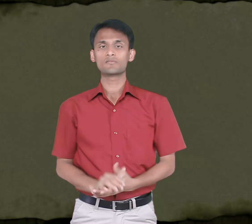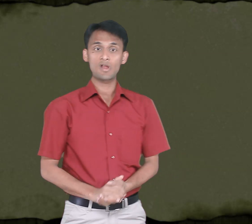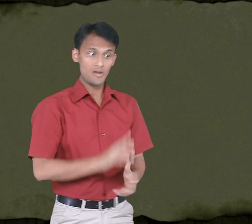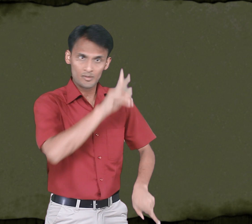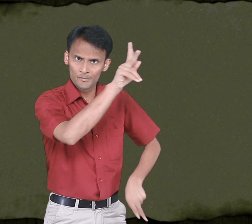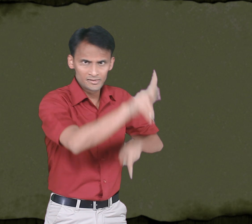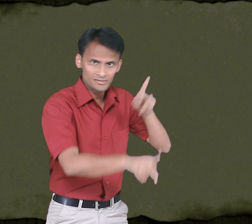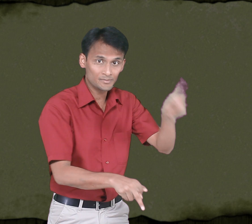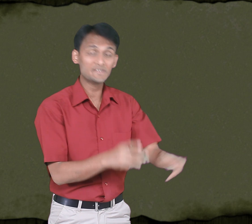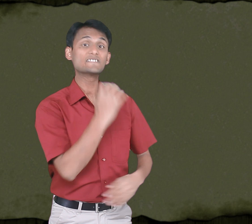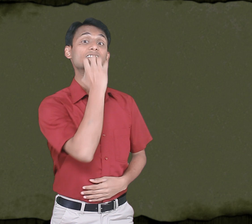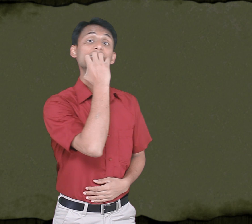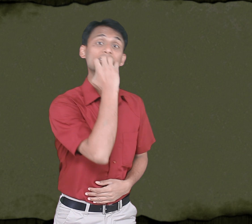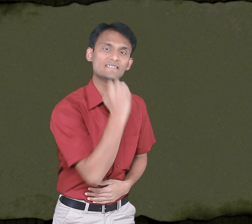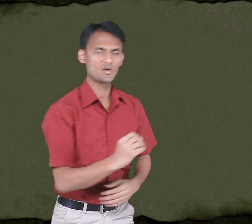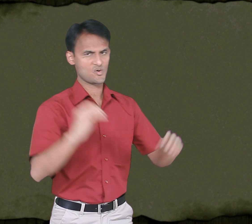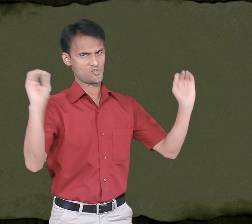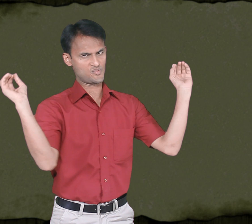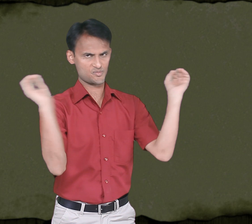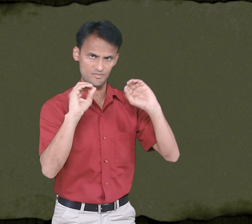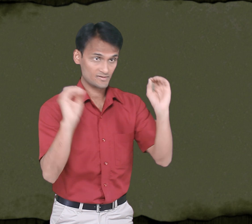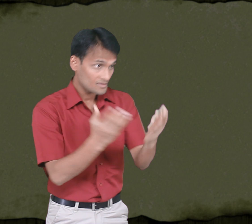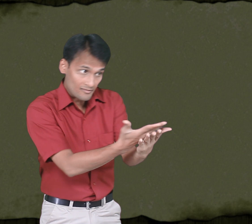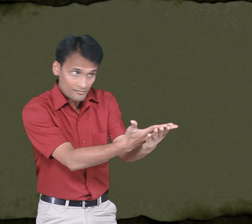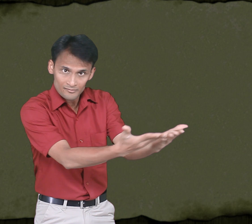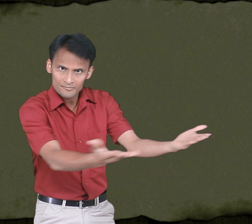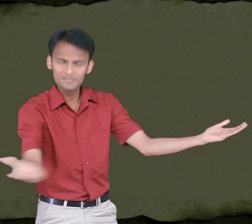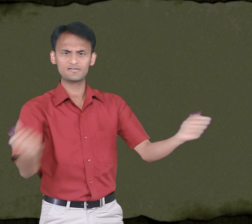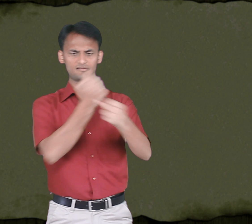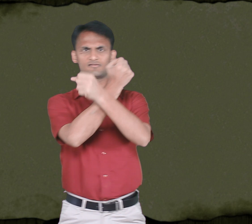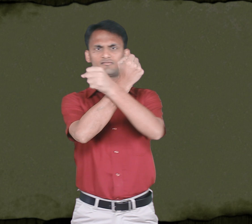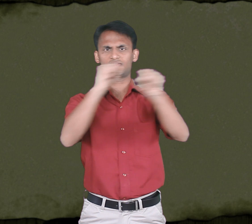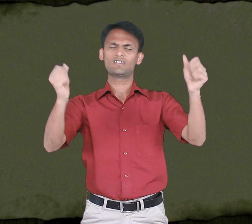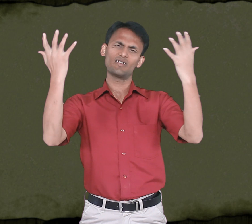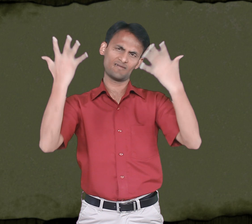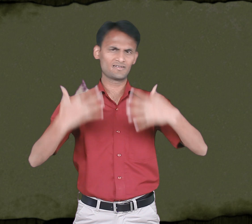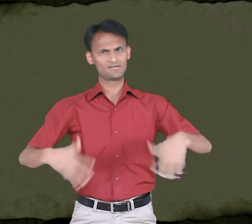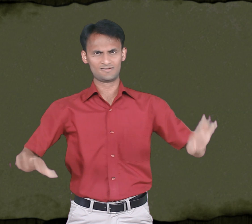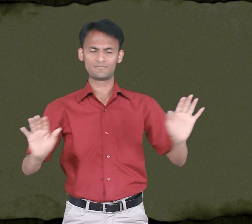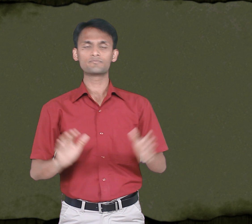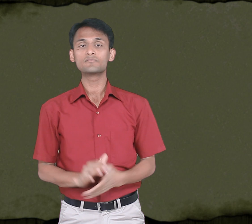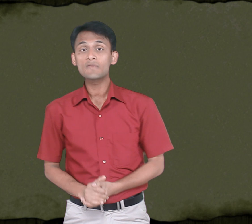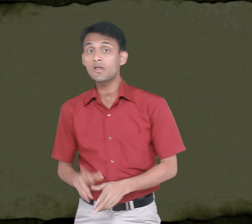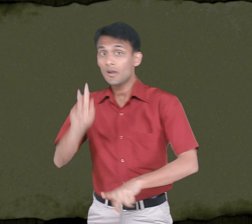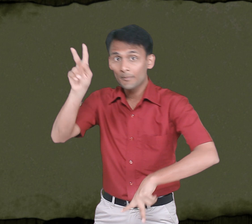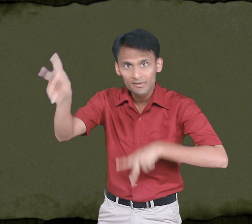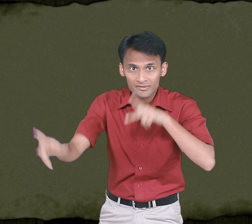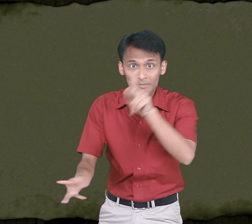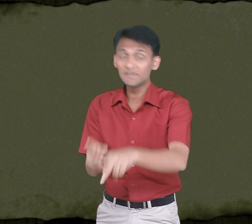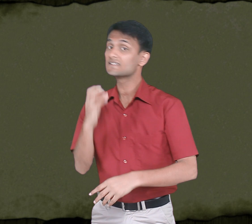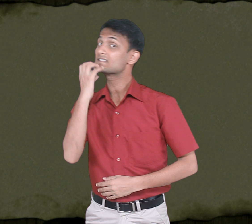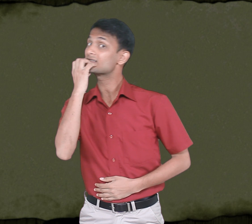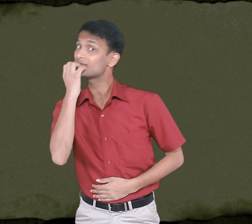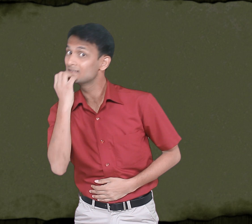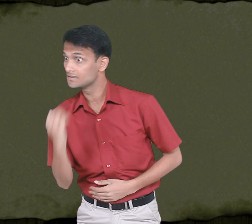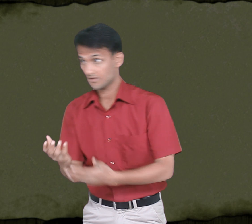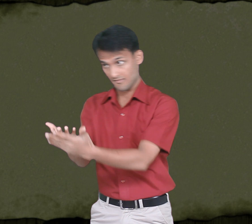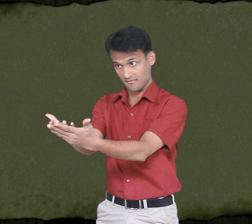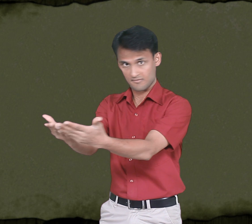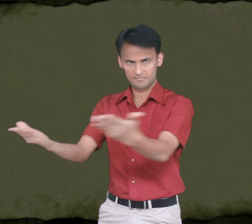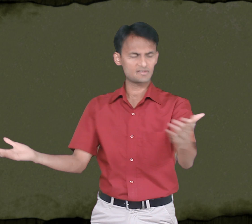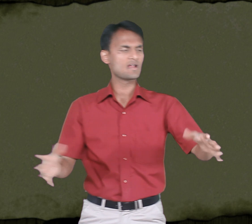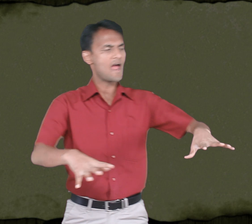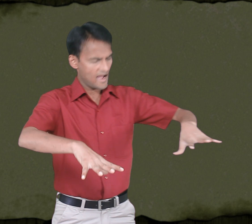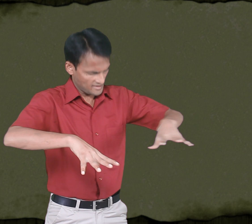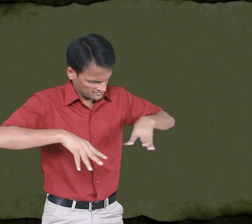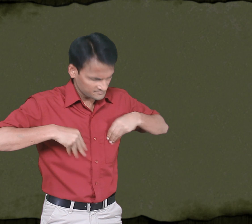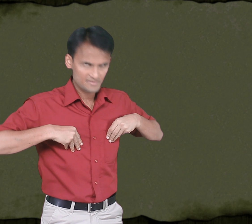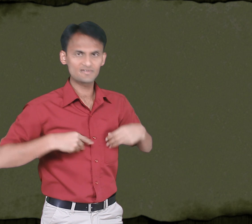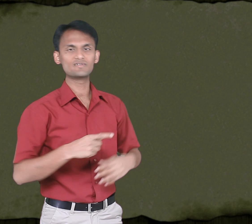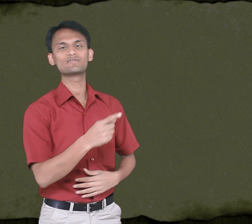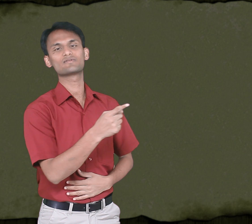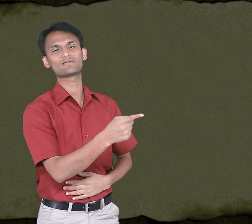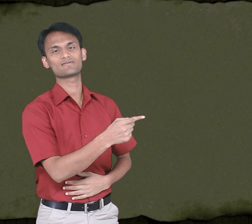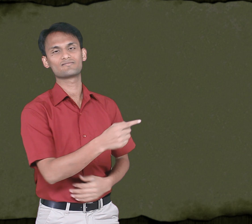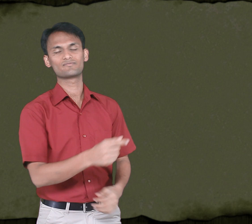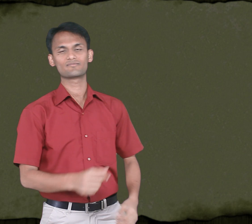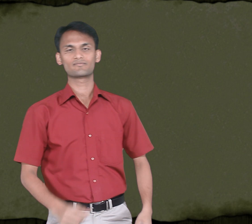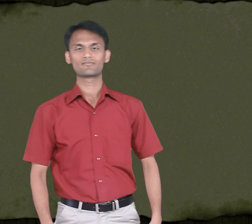Jews accept the salvation of Gentiles